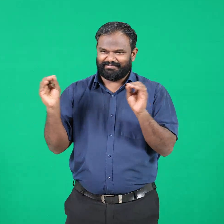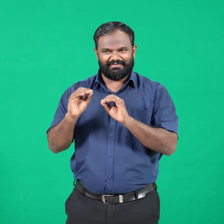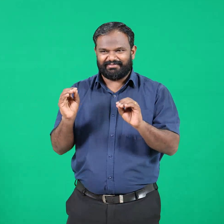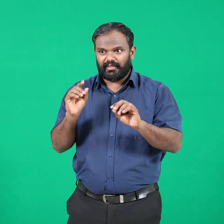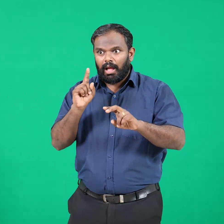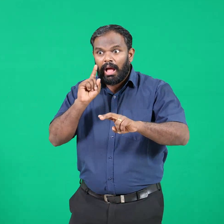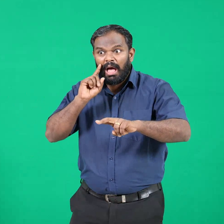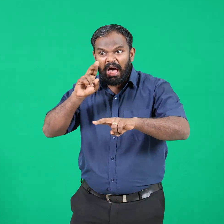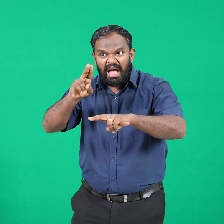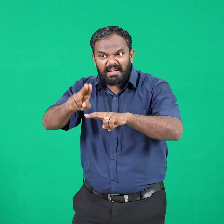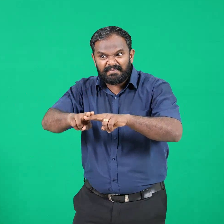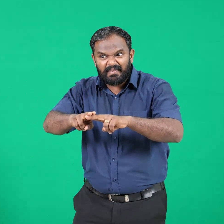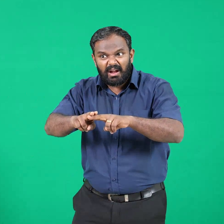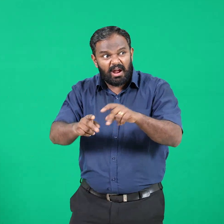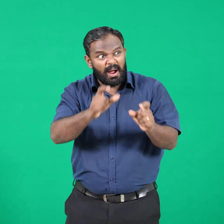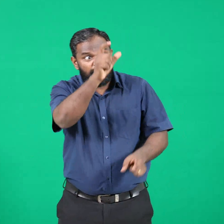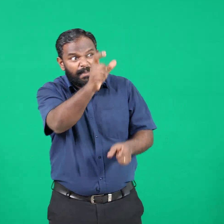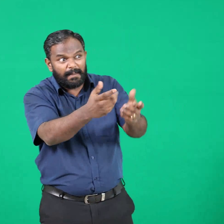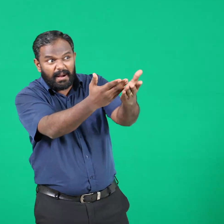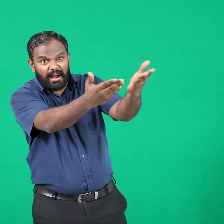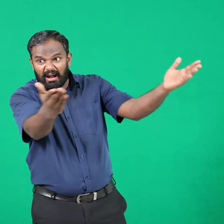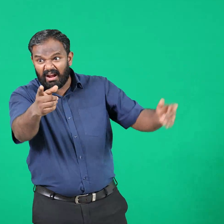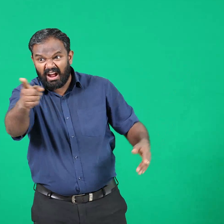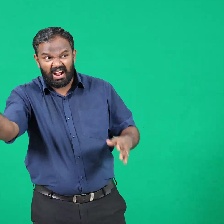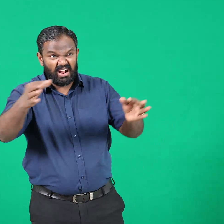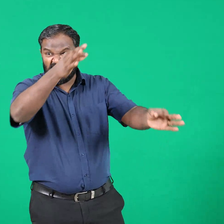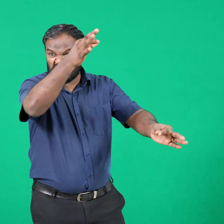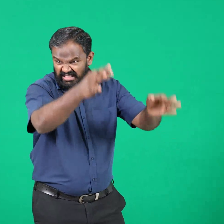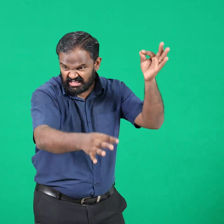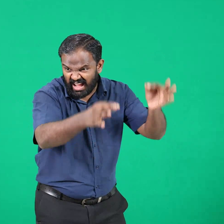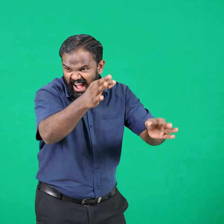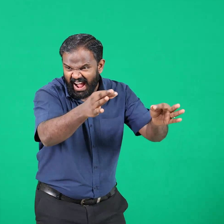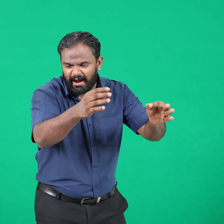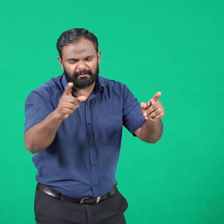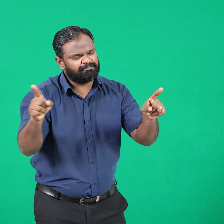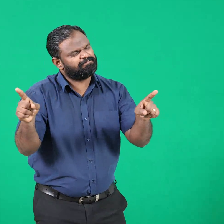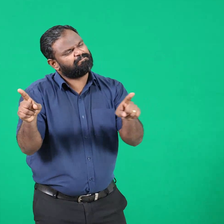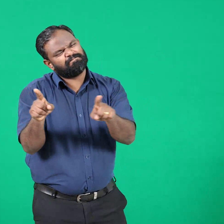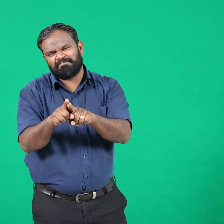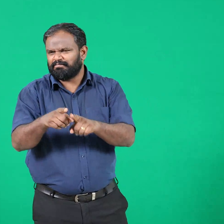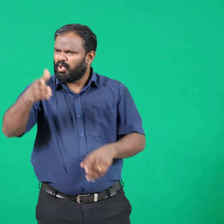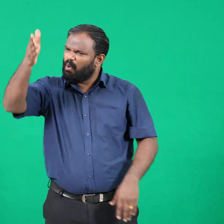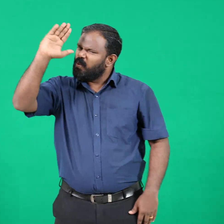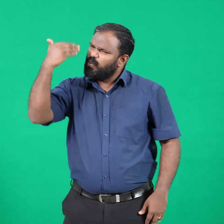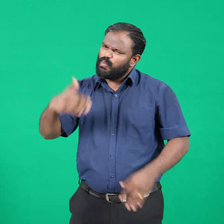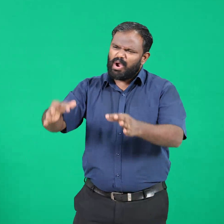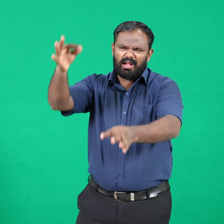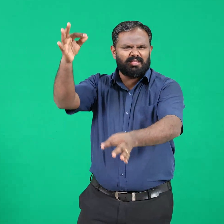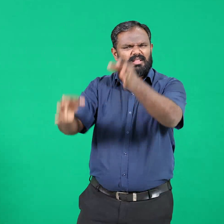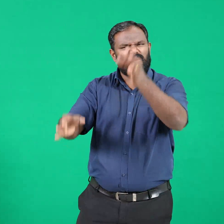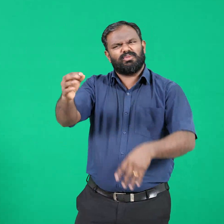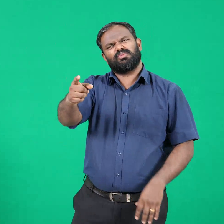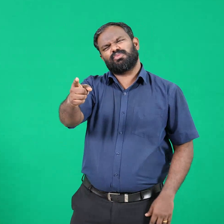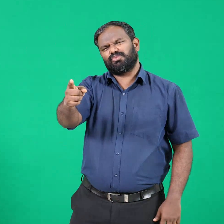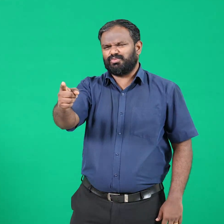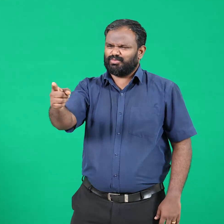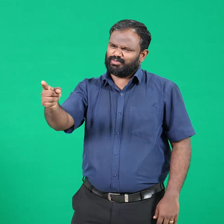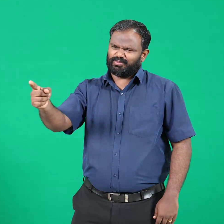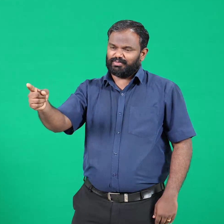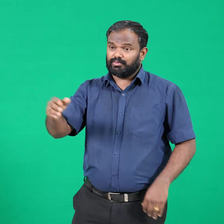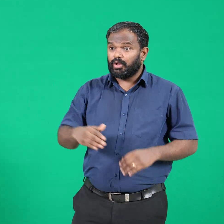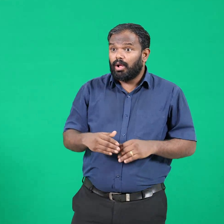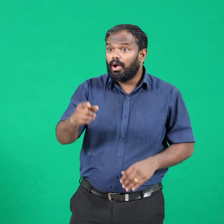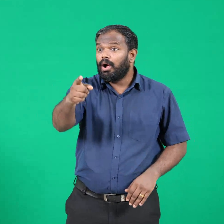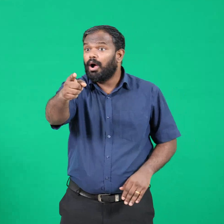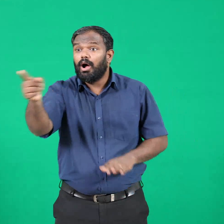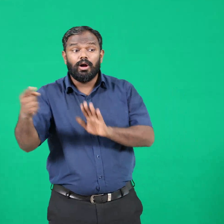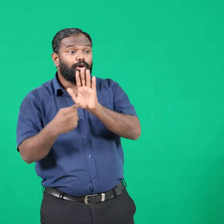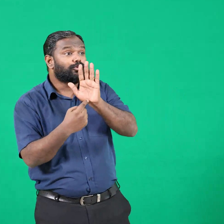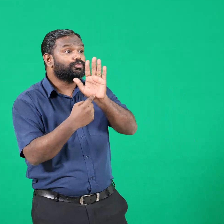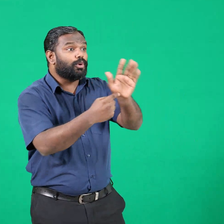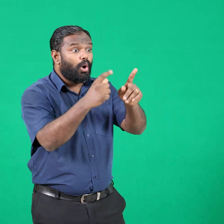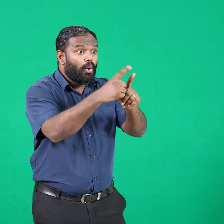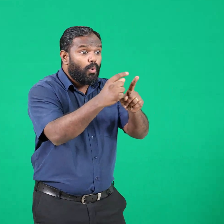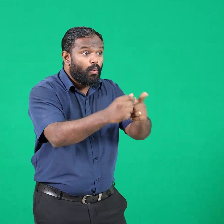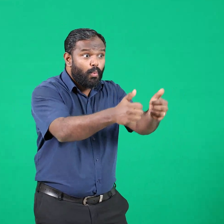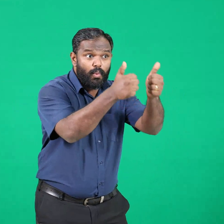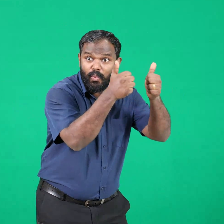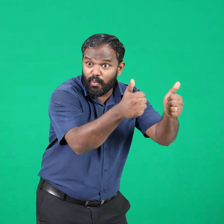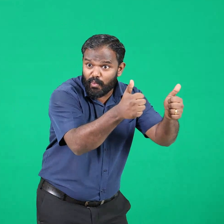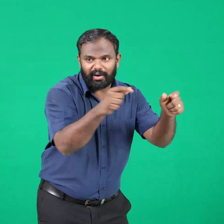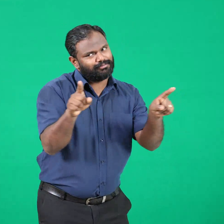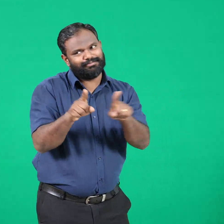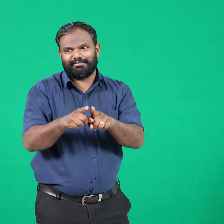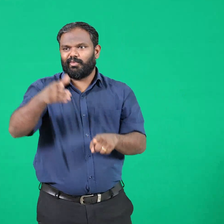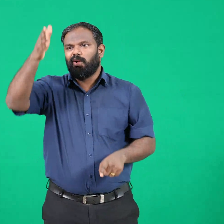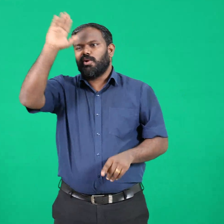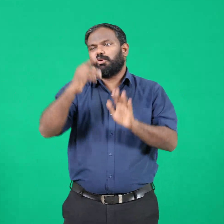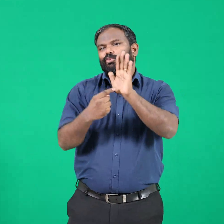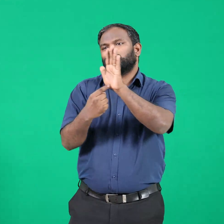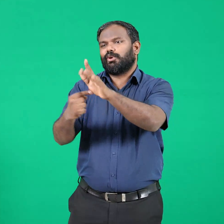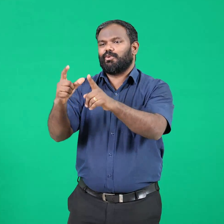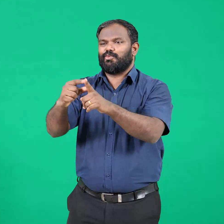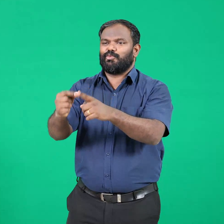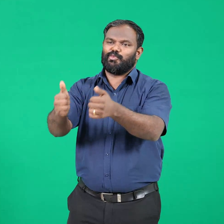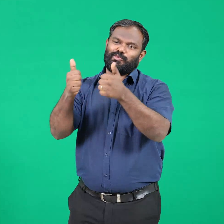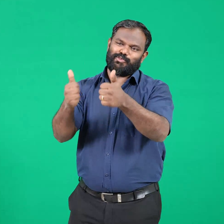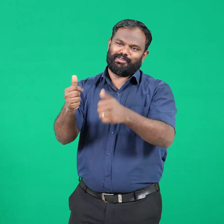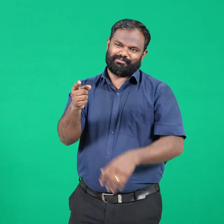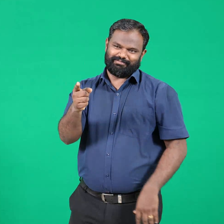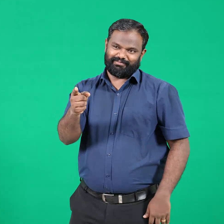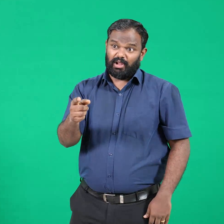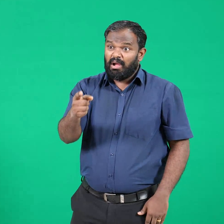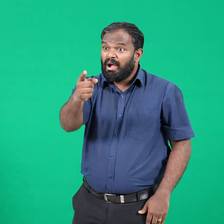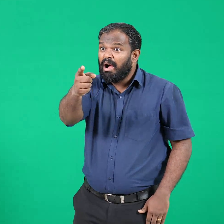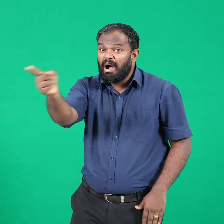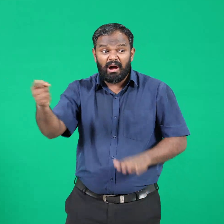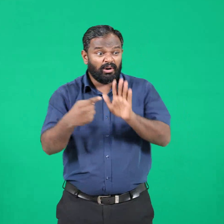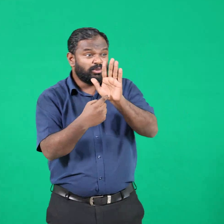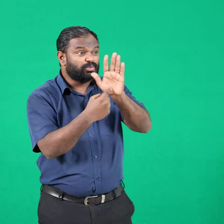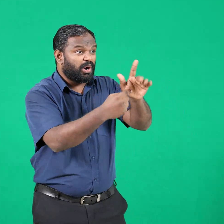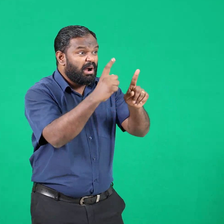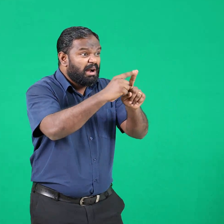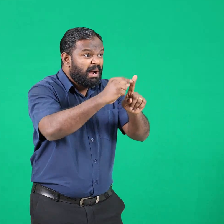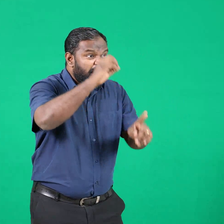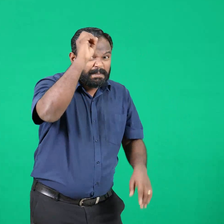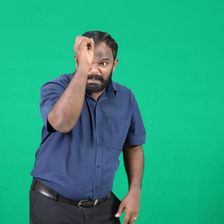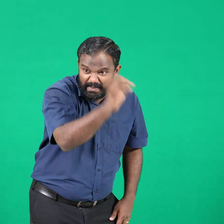and with the measure you use, it will be measured to you.